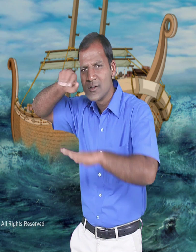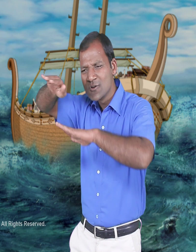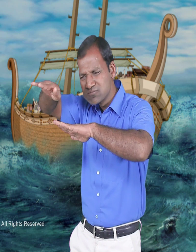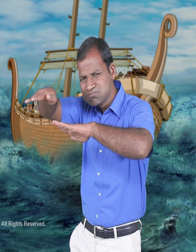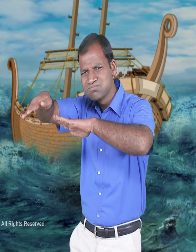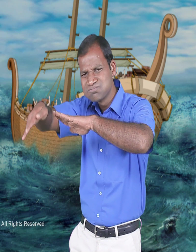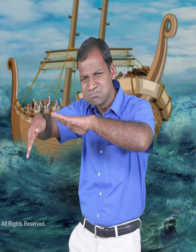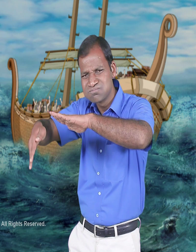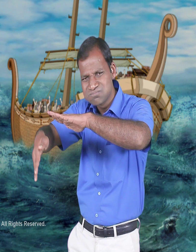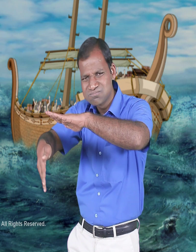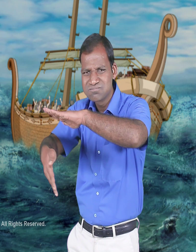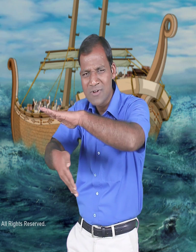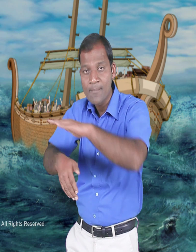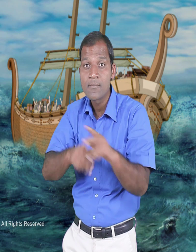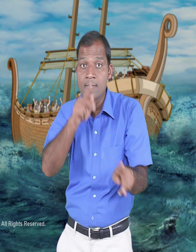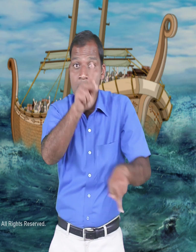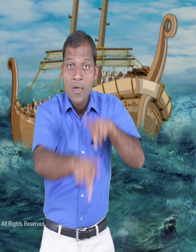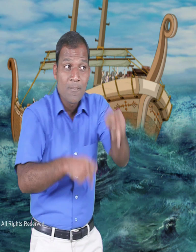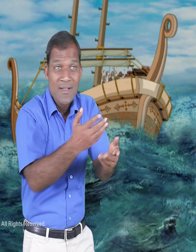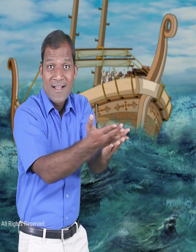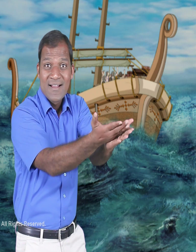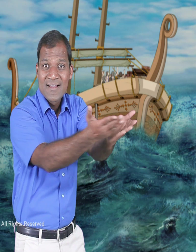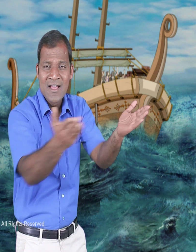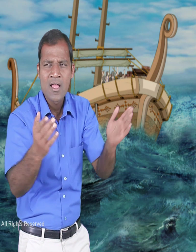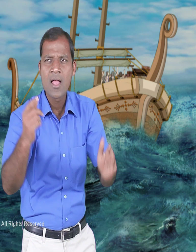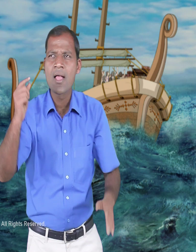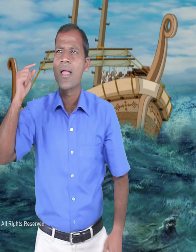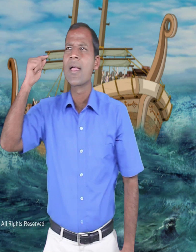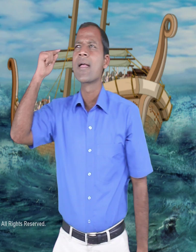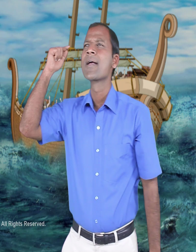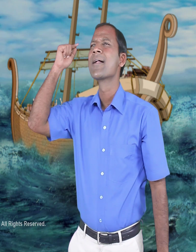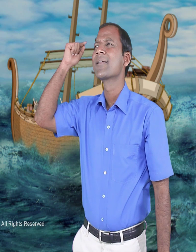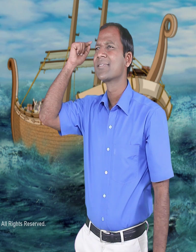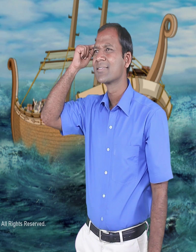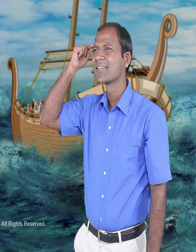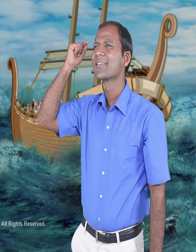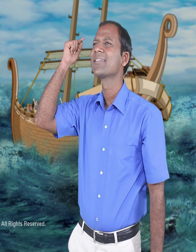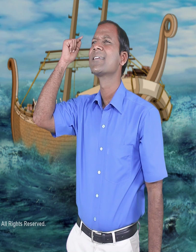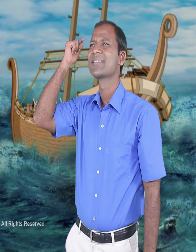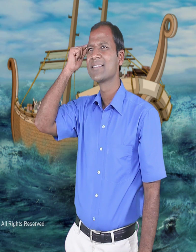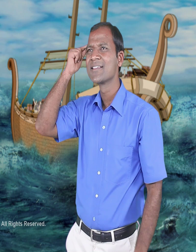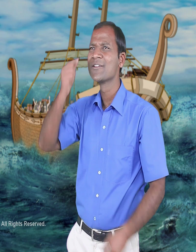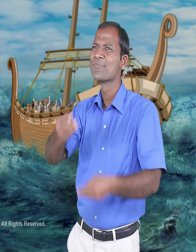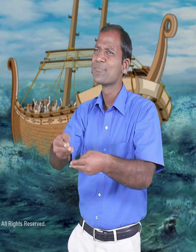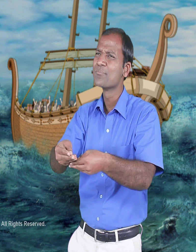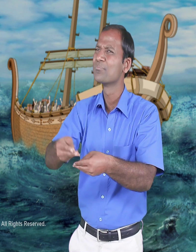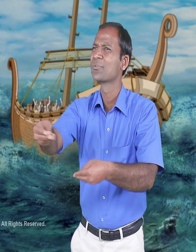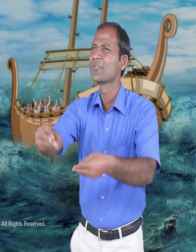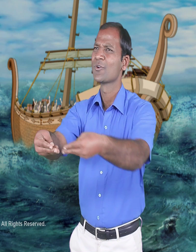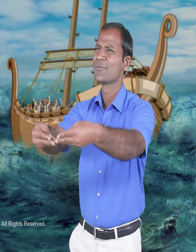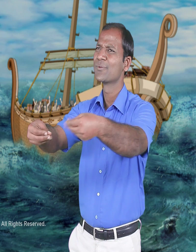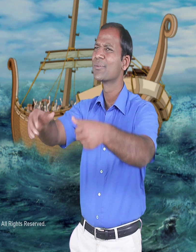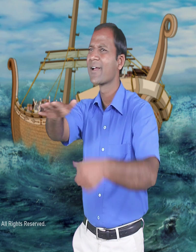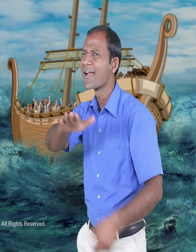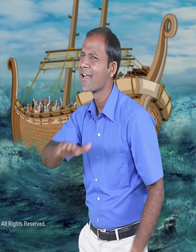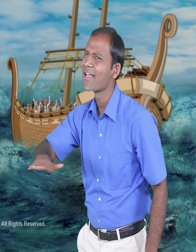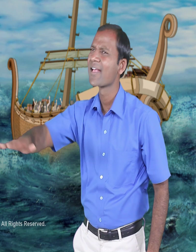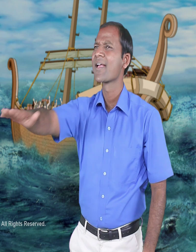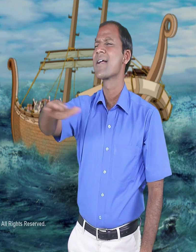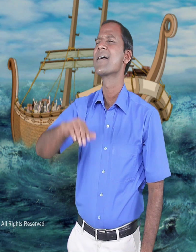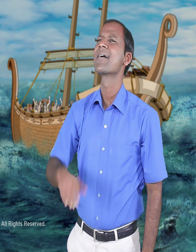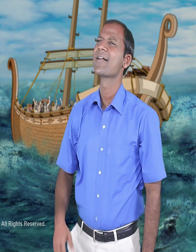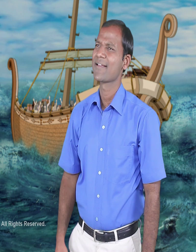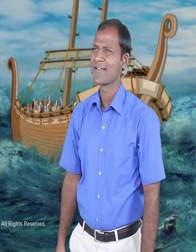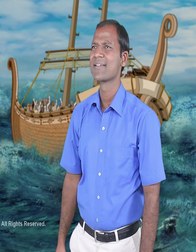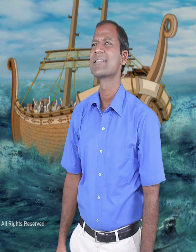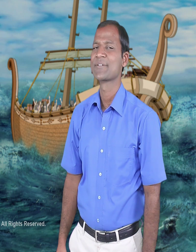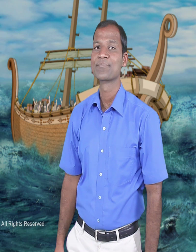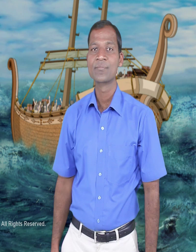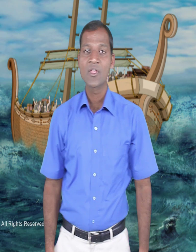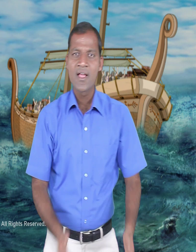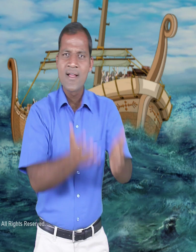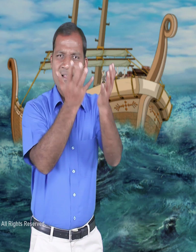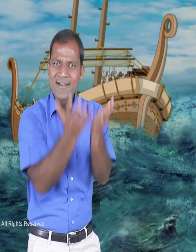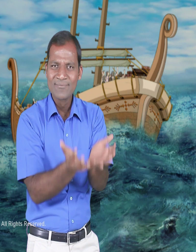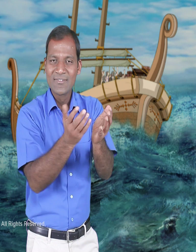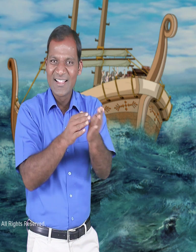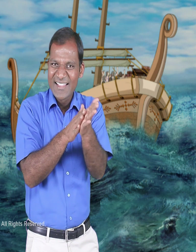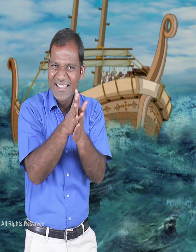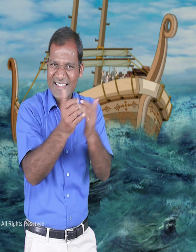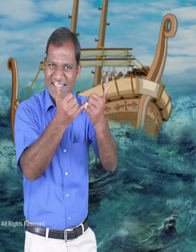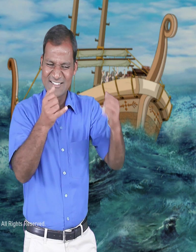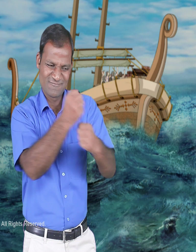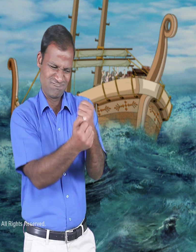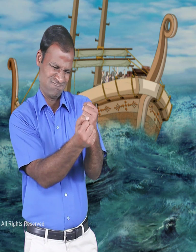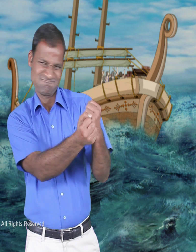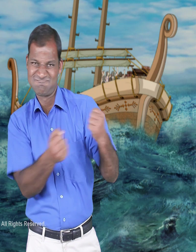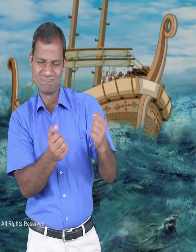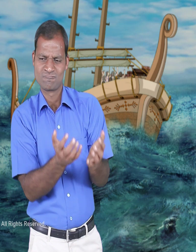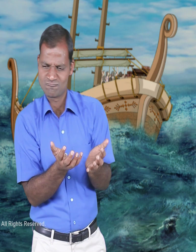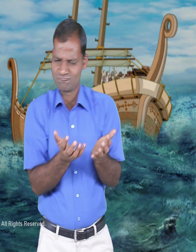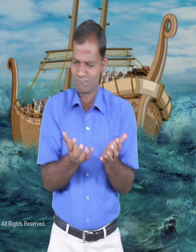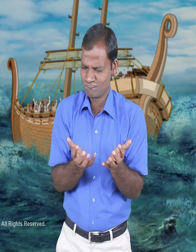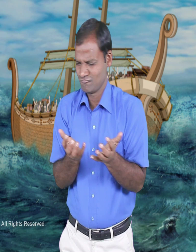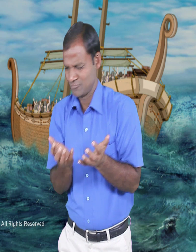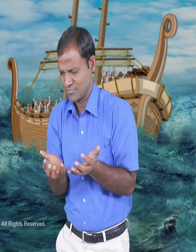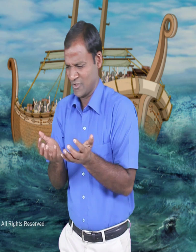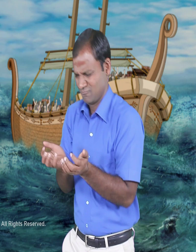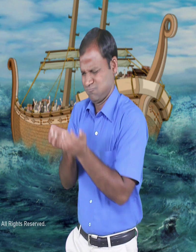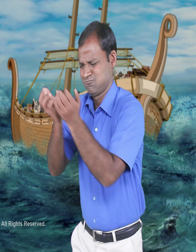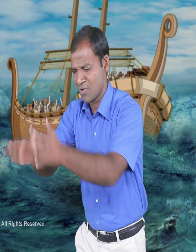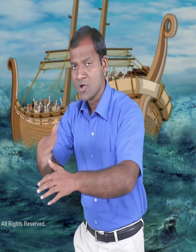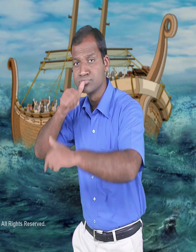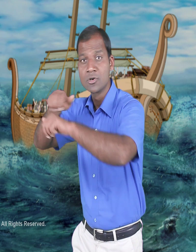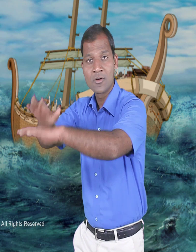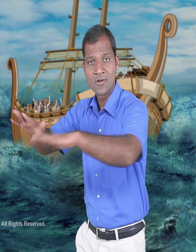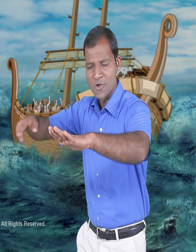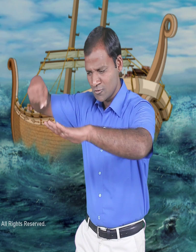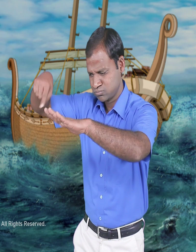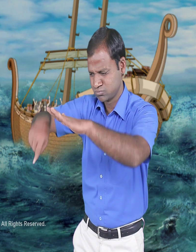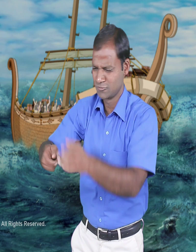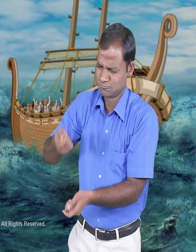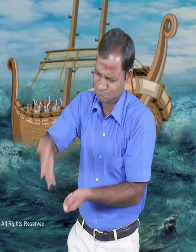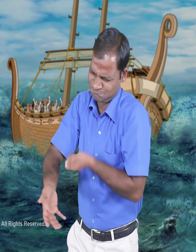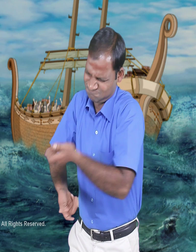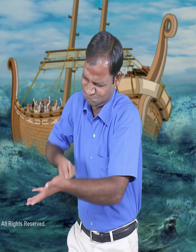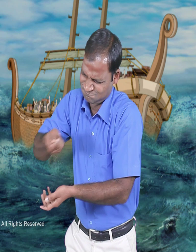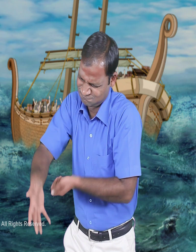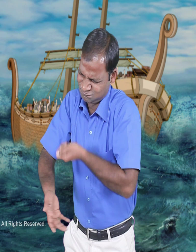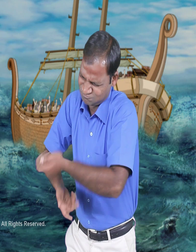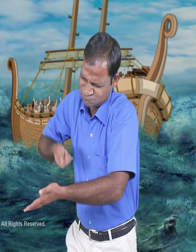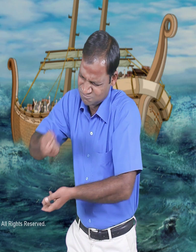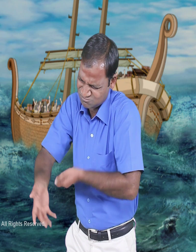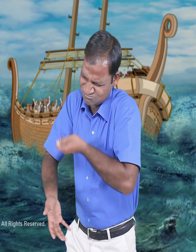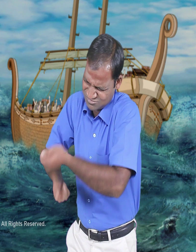About midnight the sailors sensed they were approaching land.